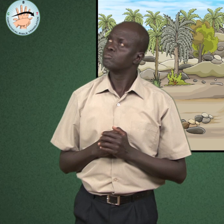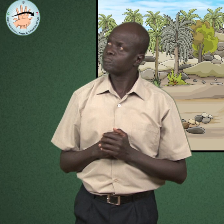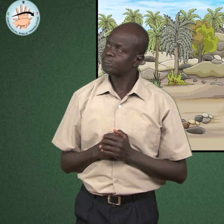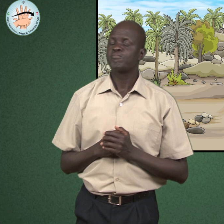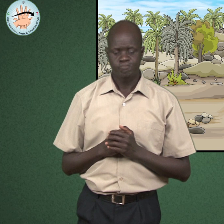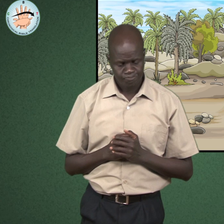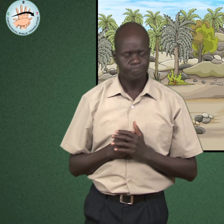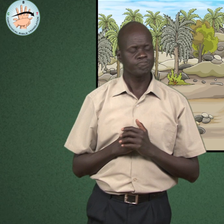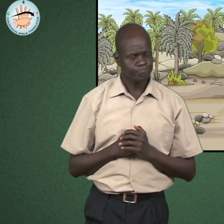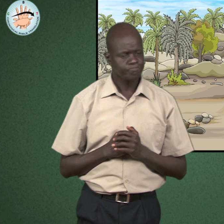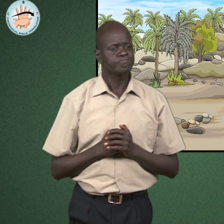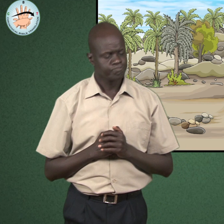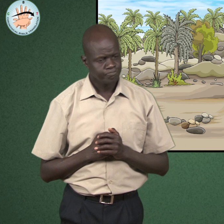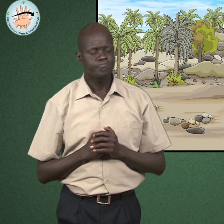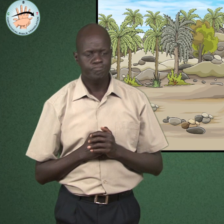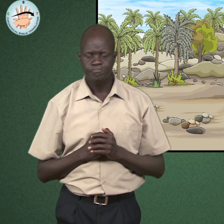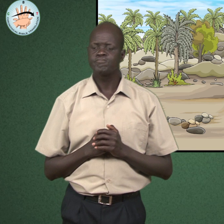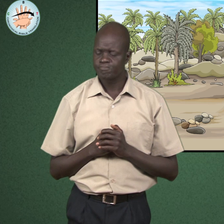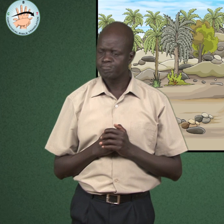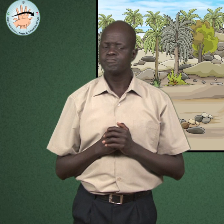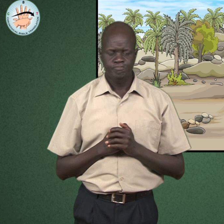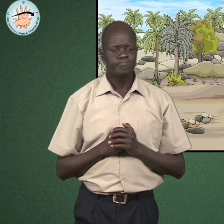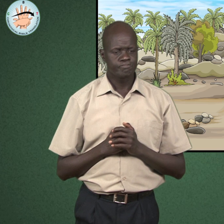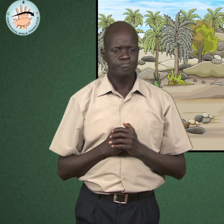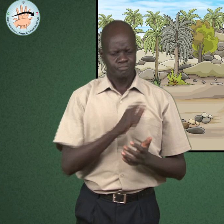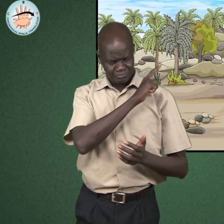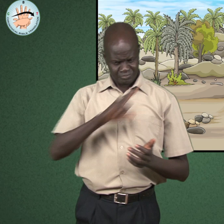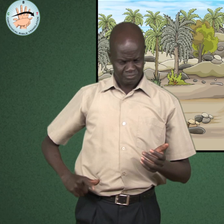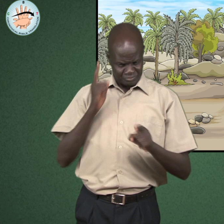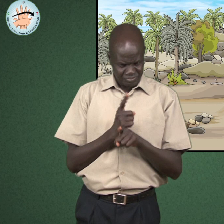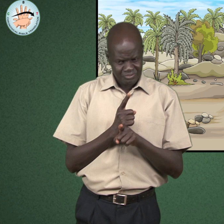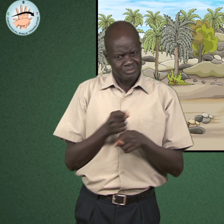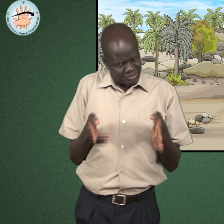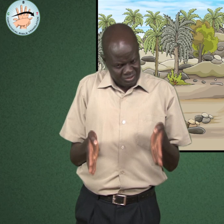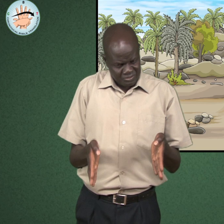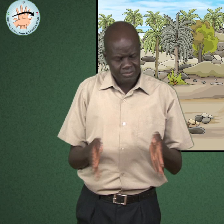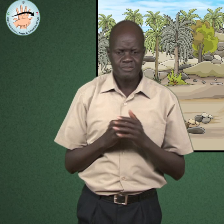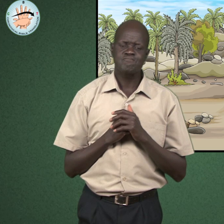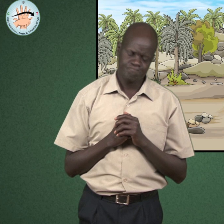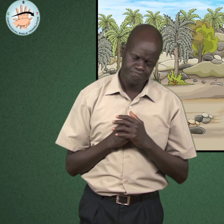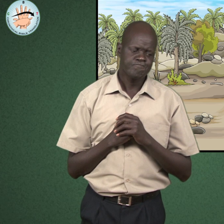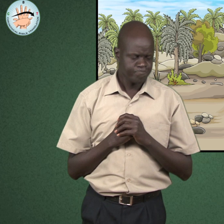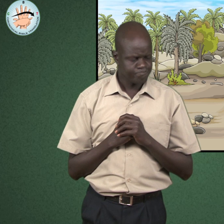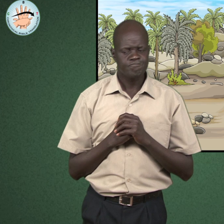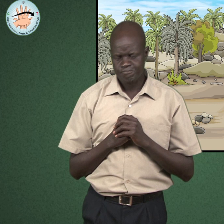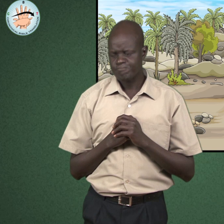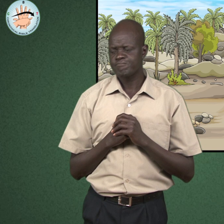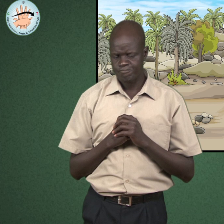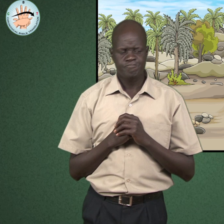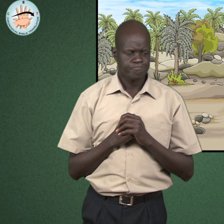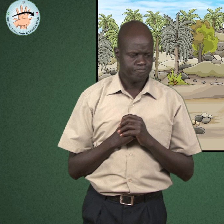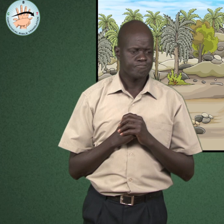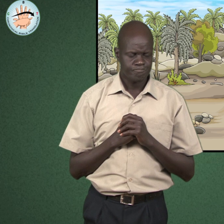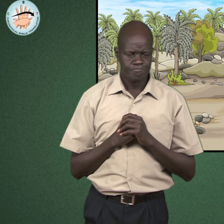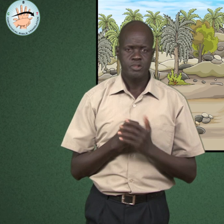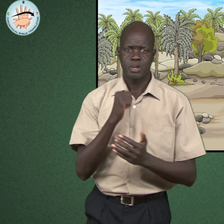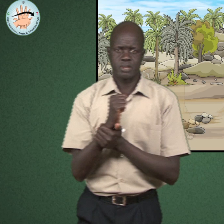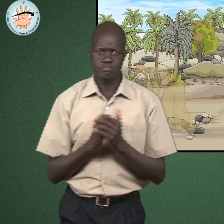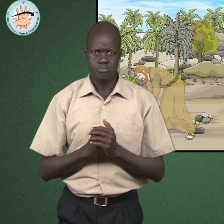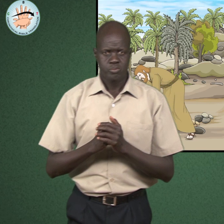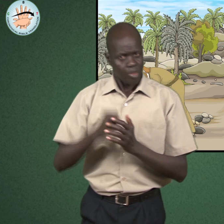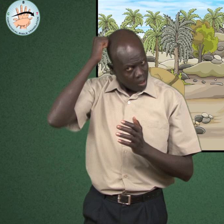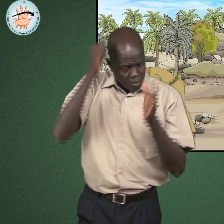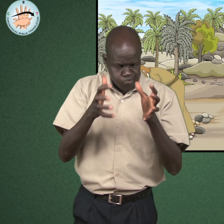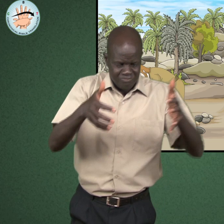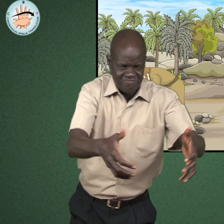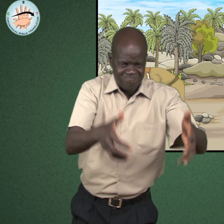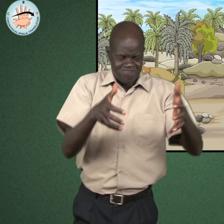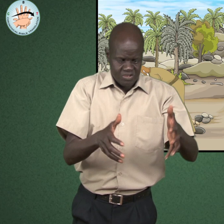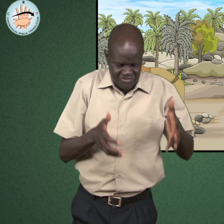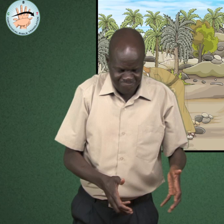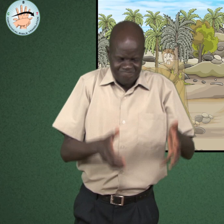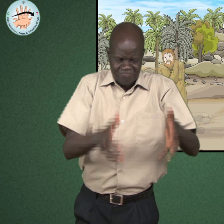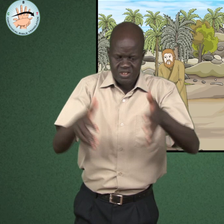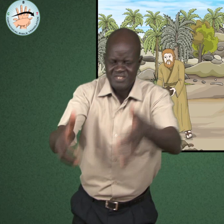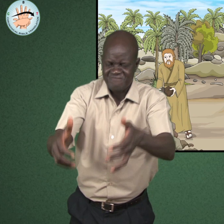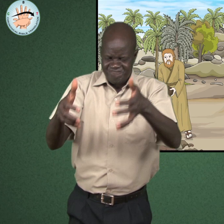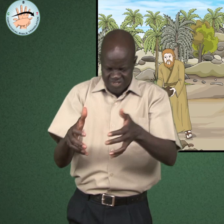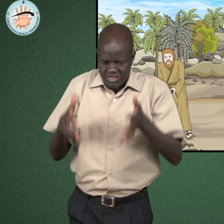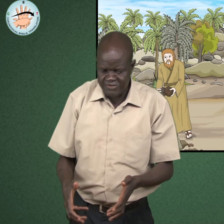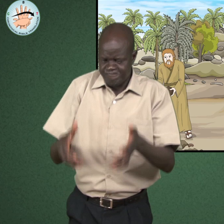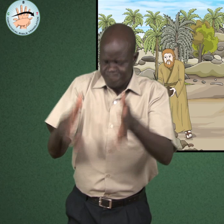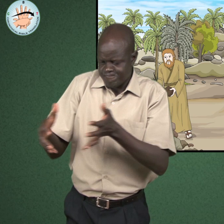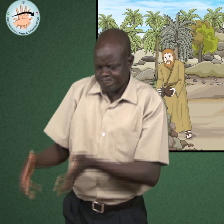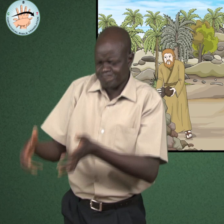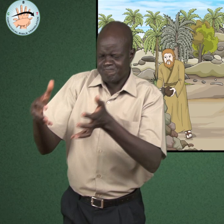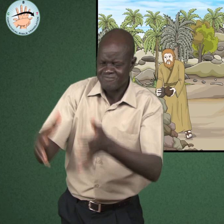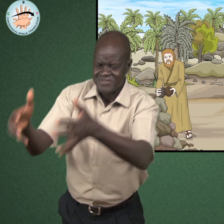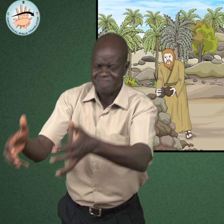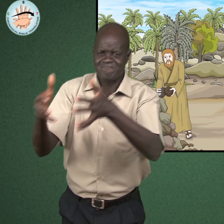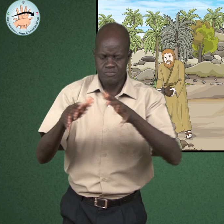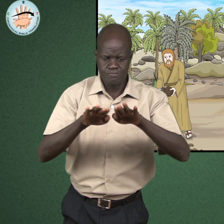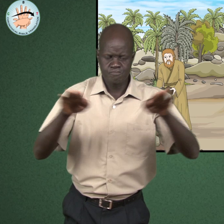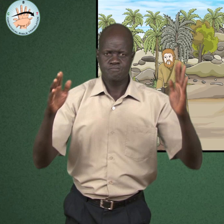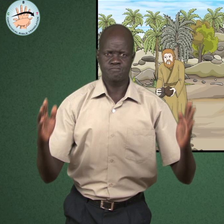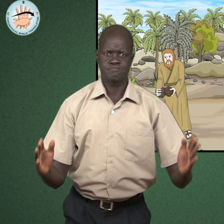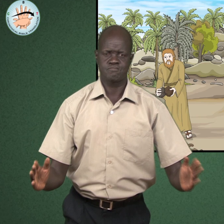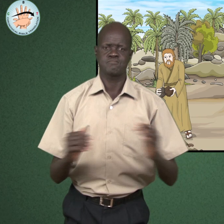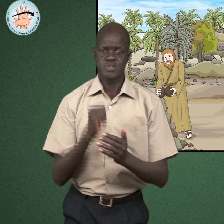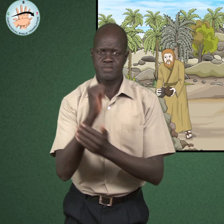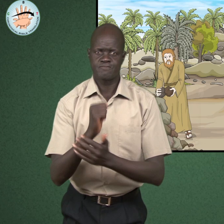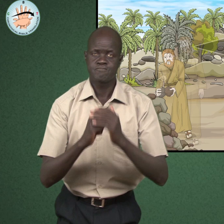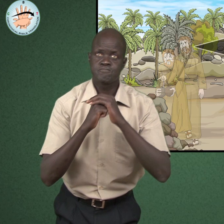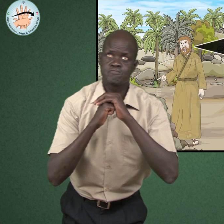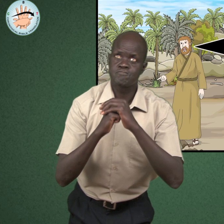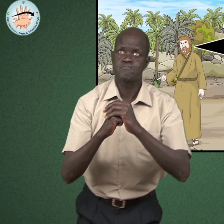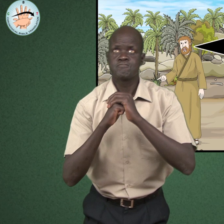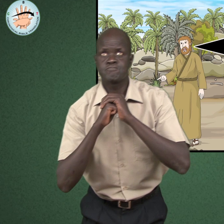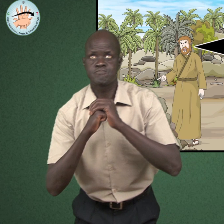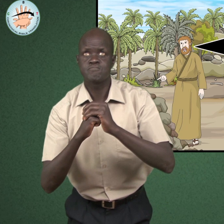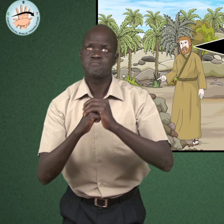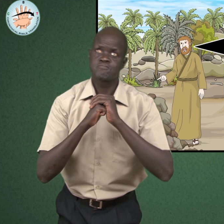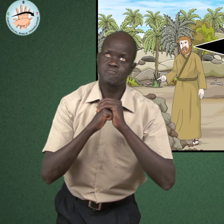So Abram built an altar there to the LORD, who had appeared to him.